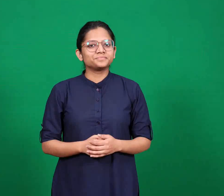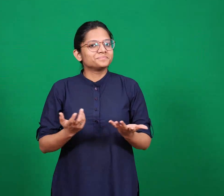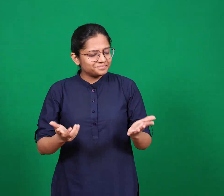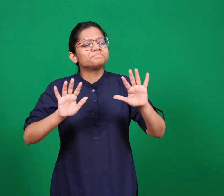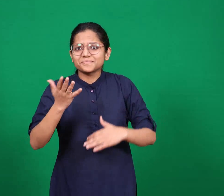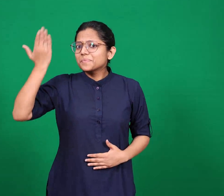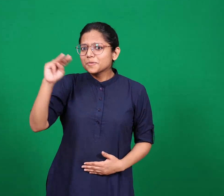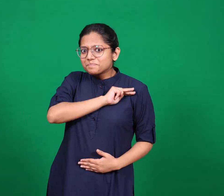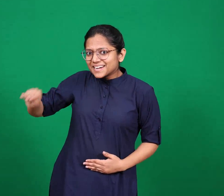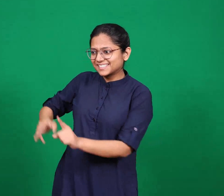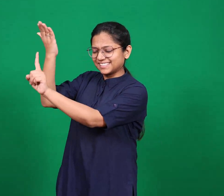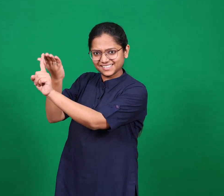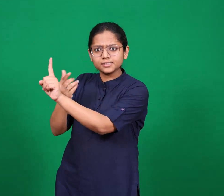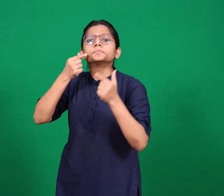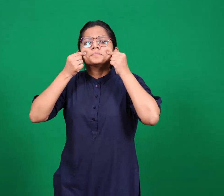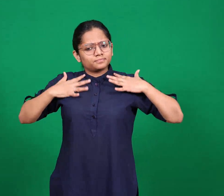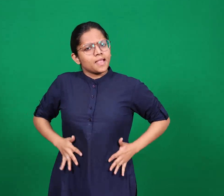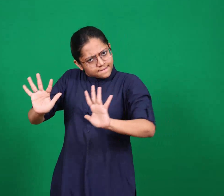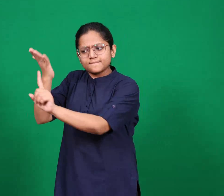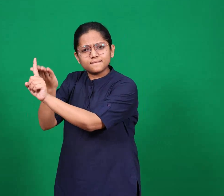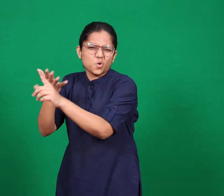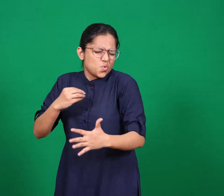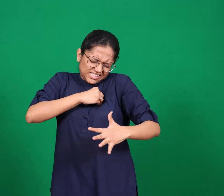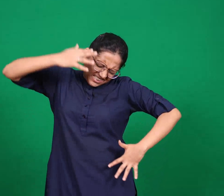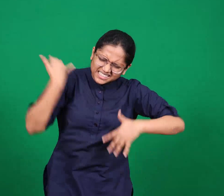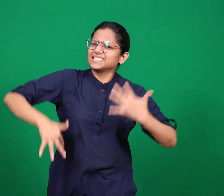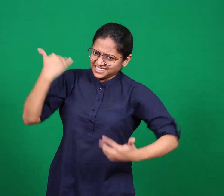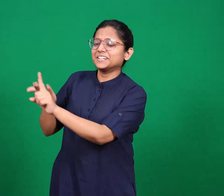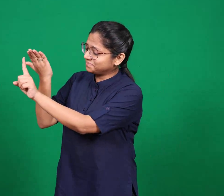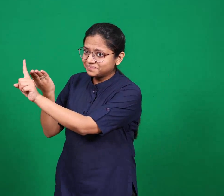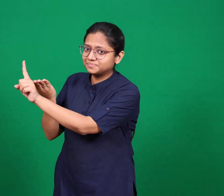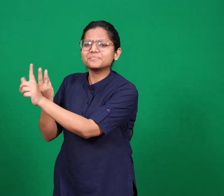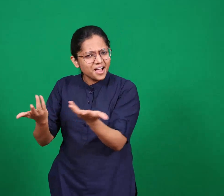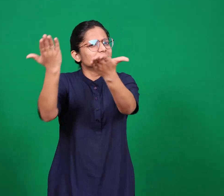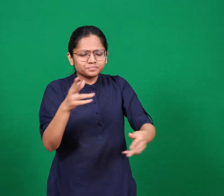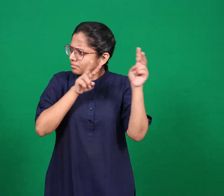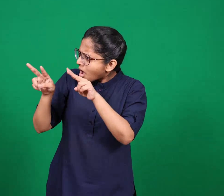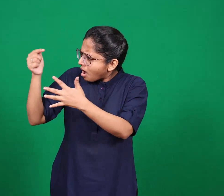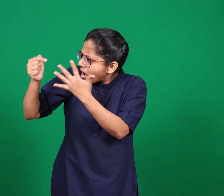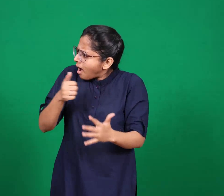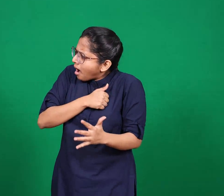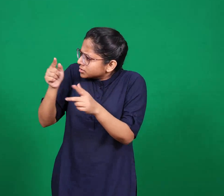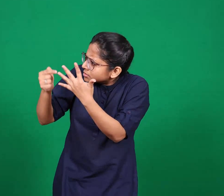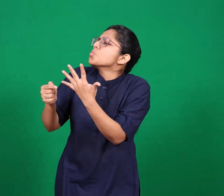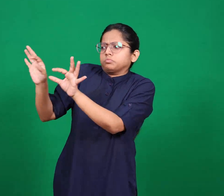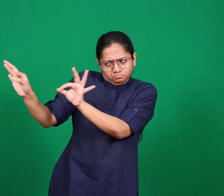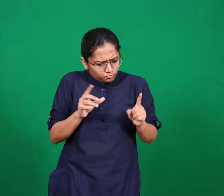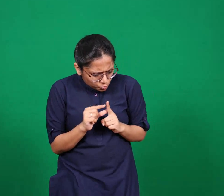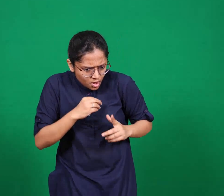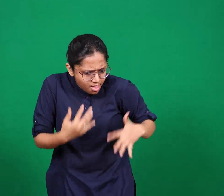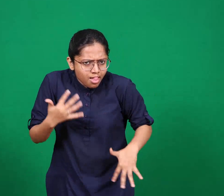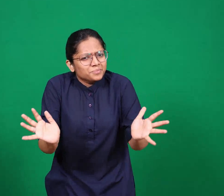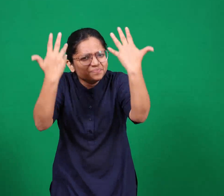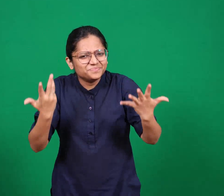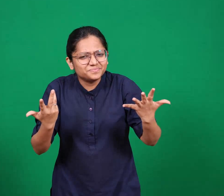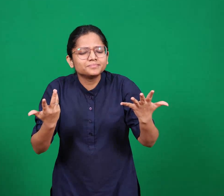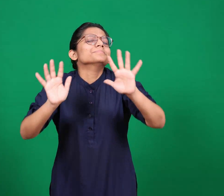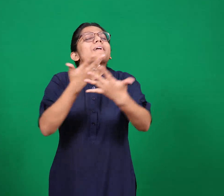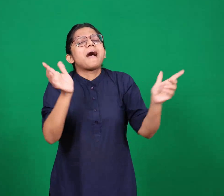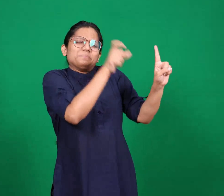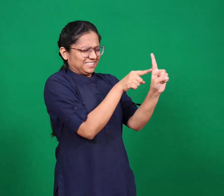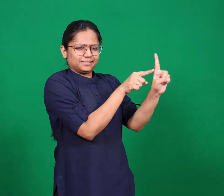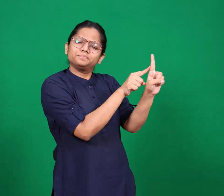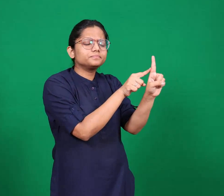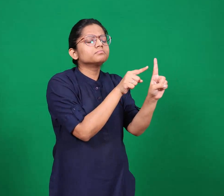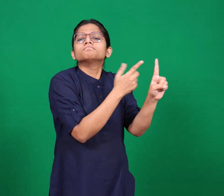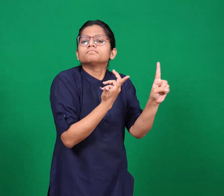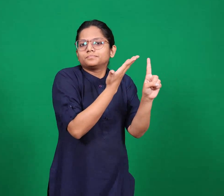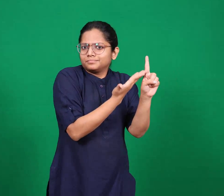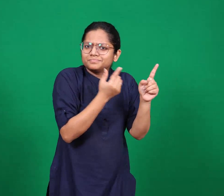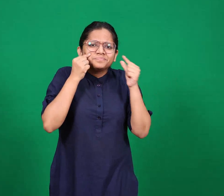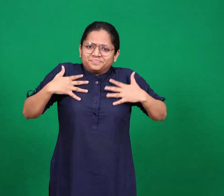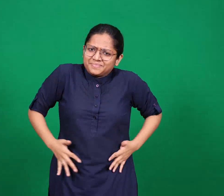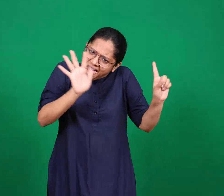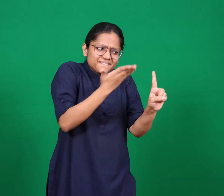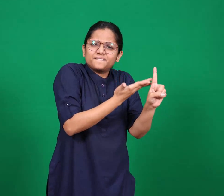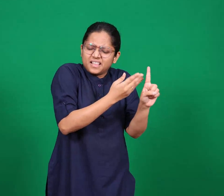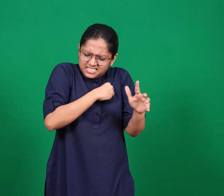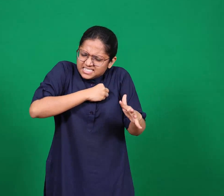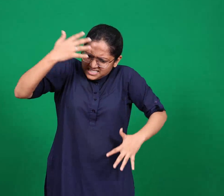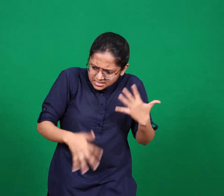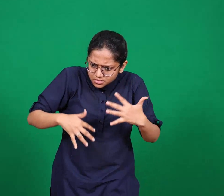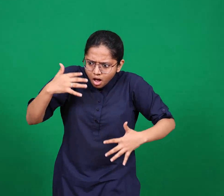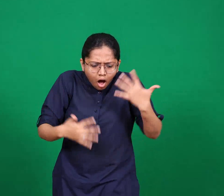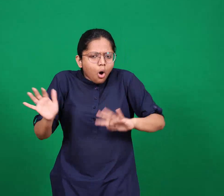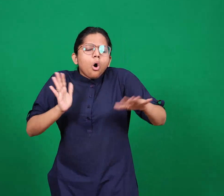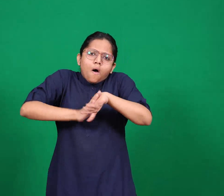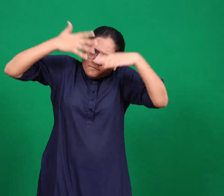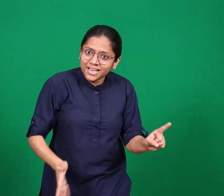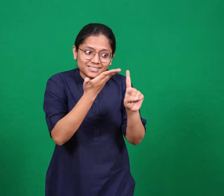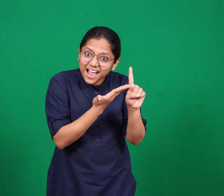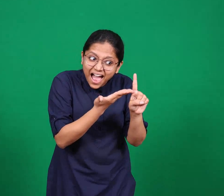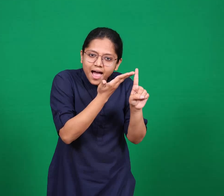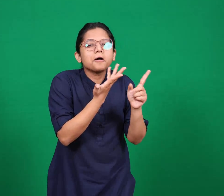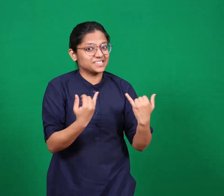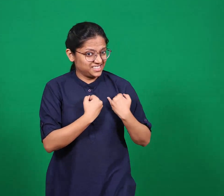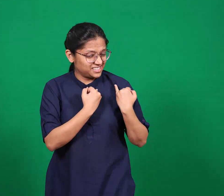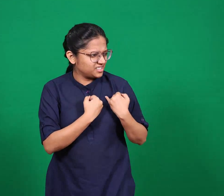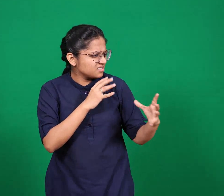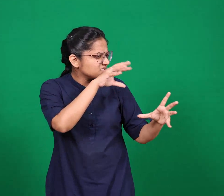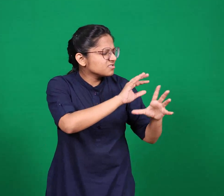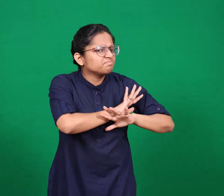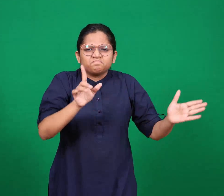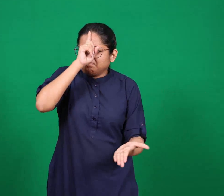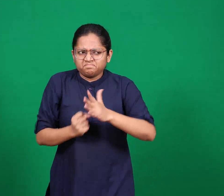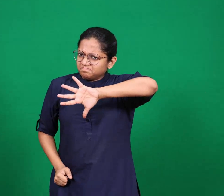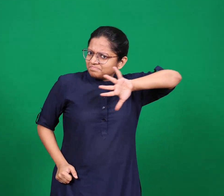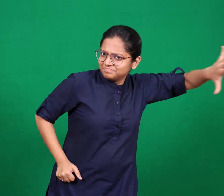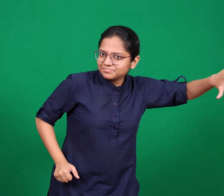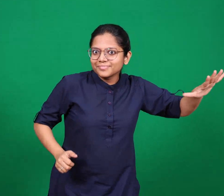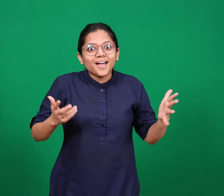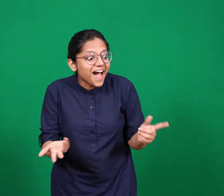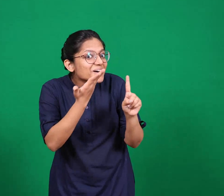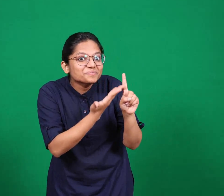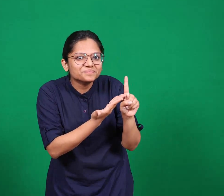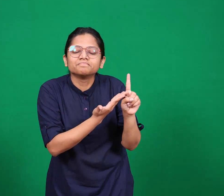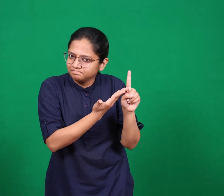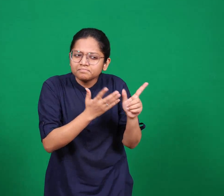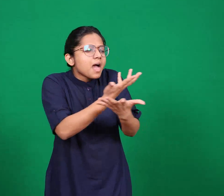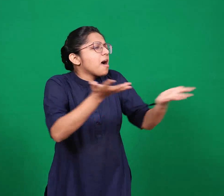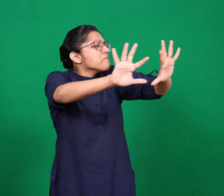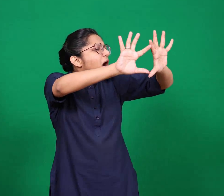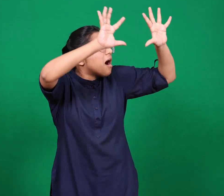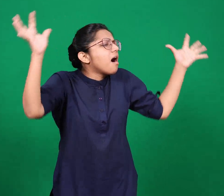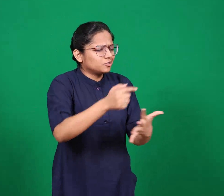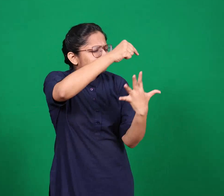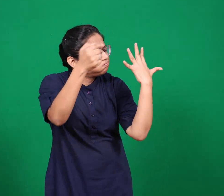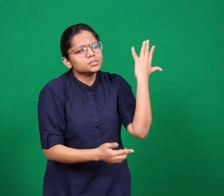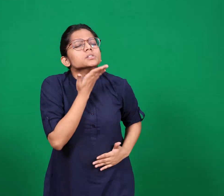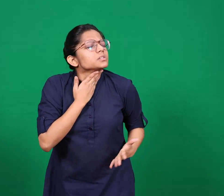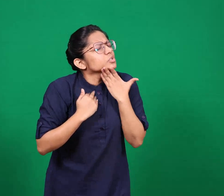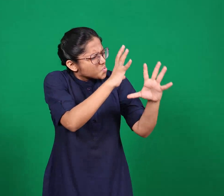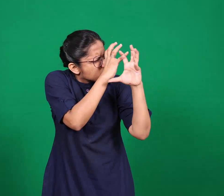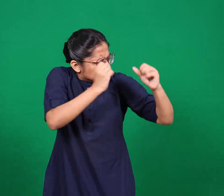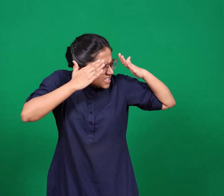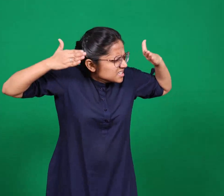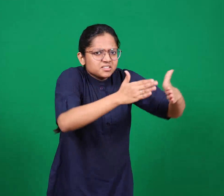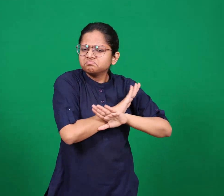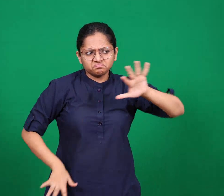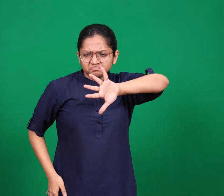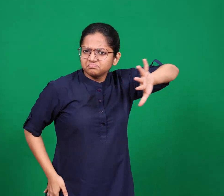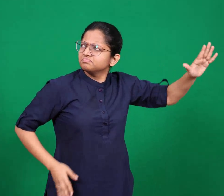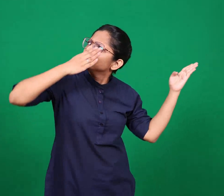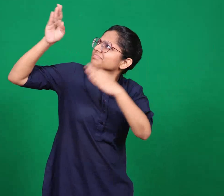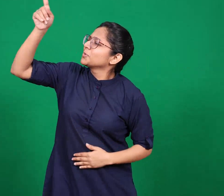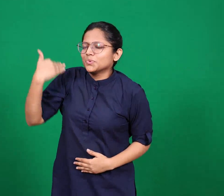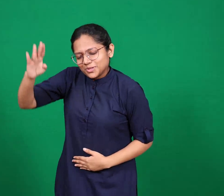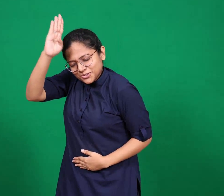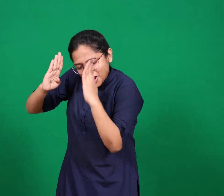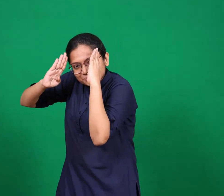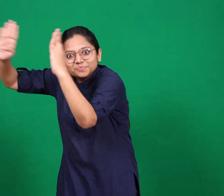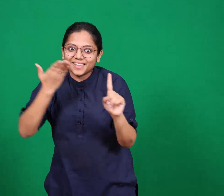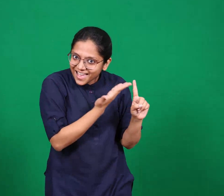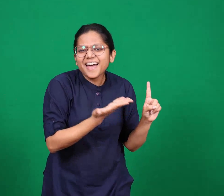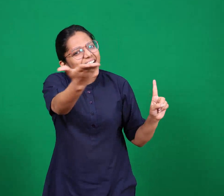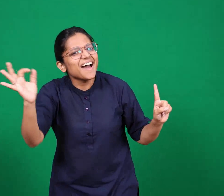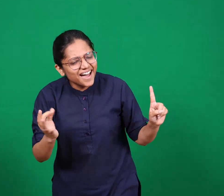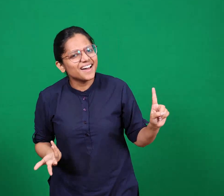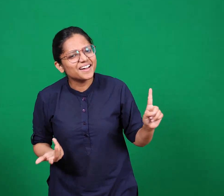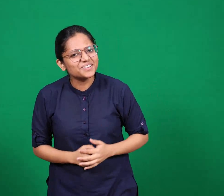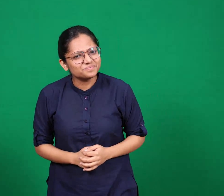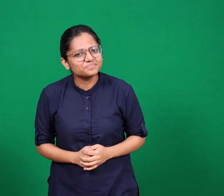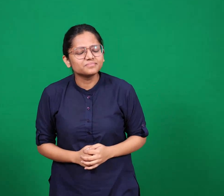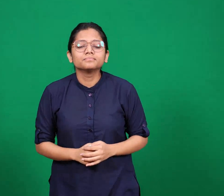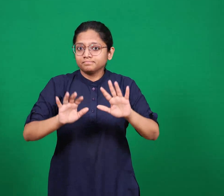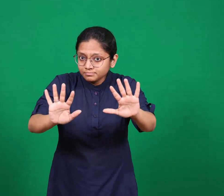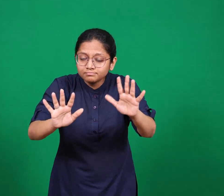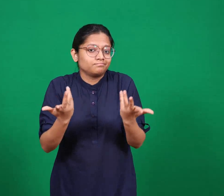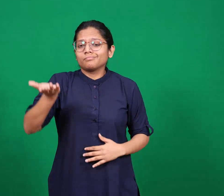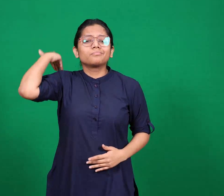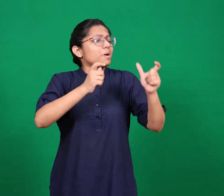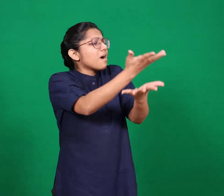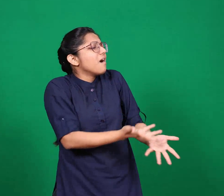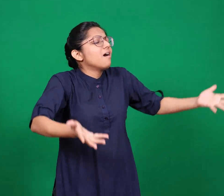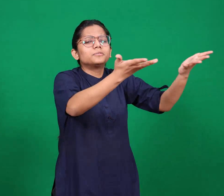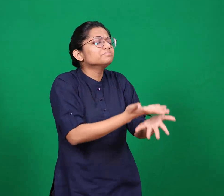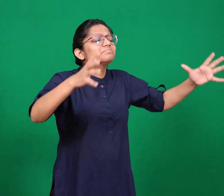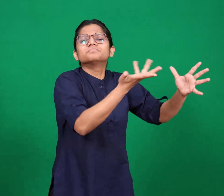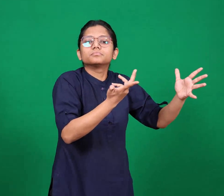Therefore, since Christ suffered in His body, arm yourselves with the same resolve, because anyone who has suffered in his body is done with sin. Consequently, he does not live out his remaining time on earth for human passions, but for the will of God.